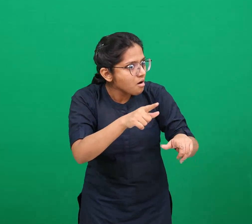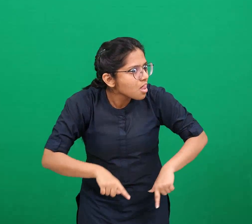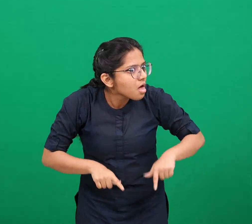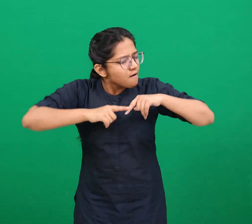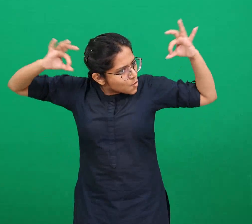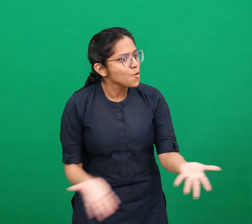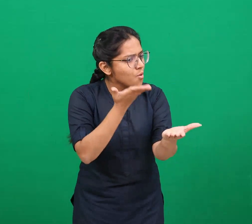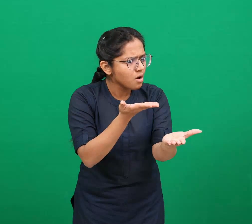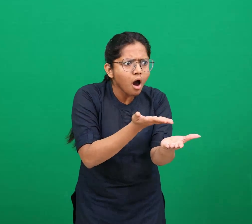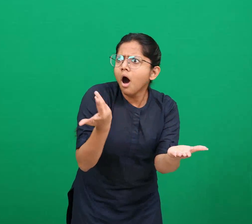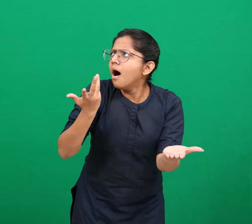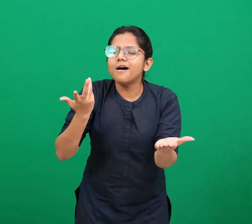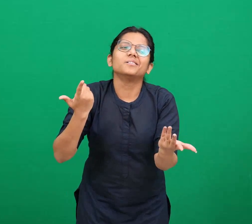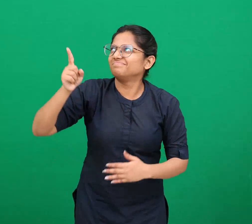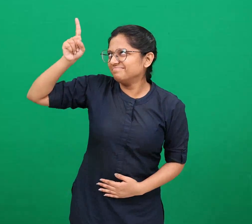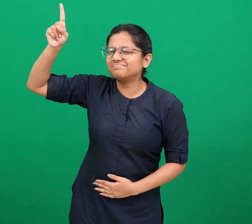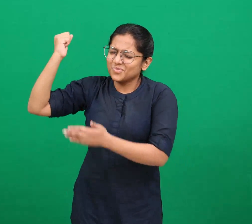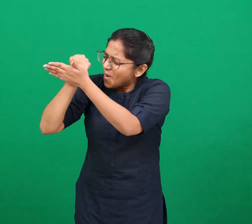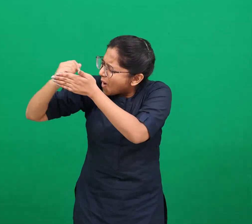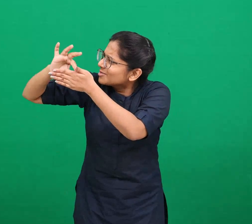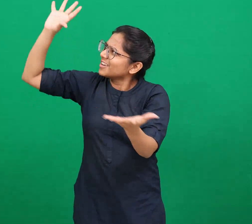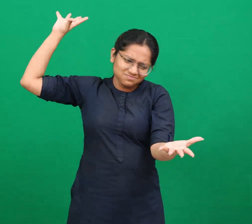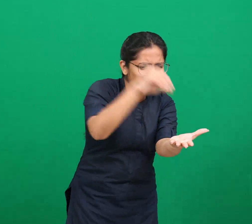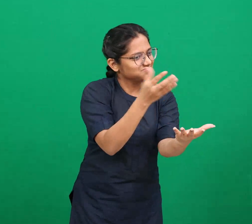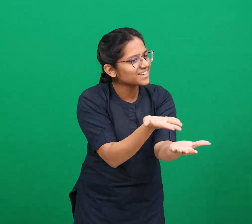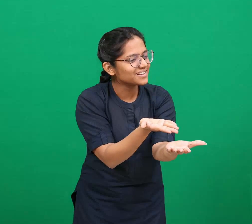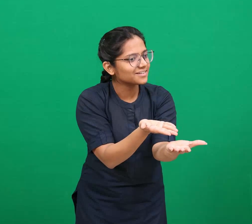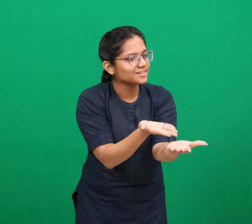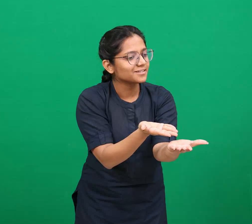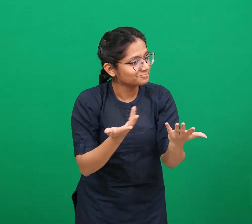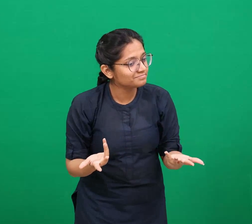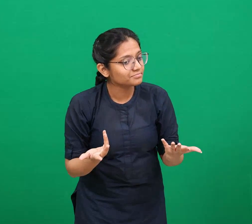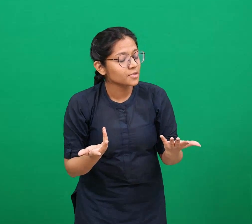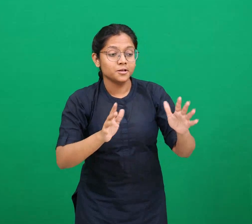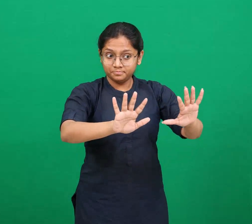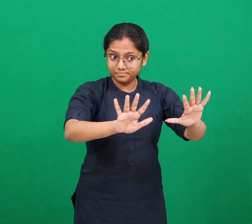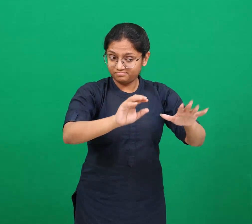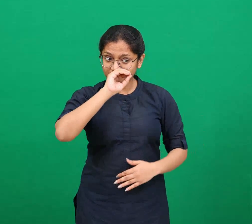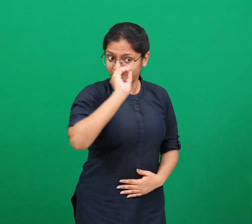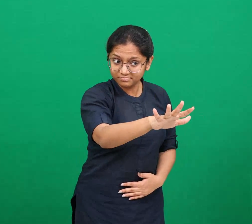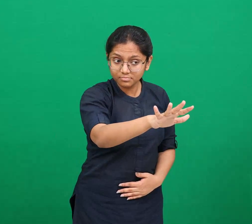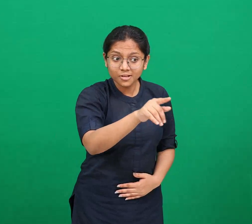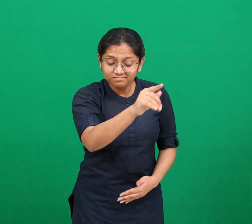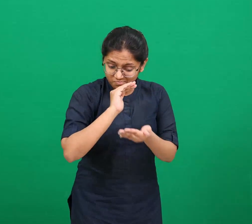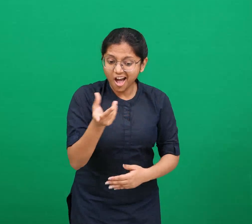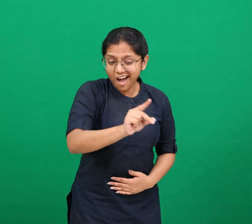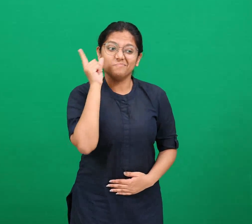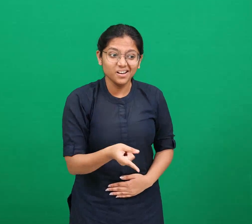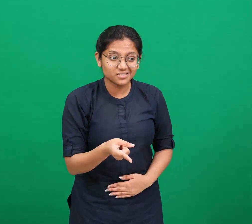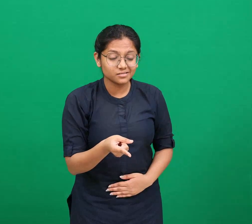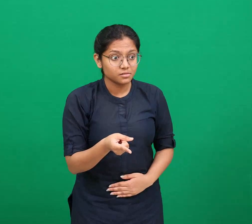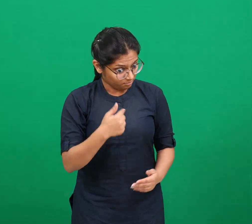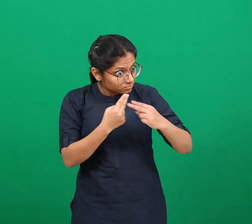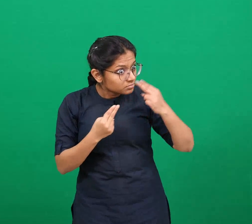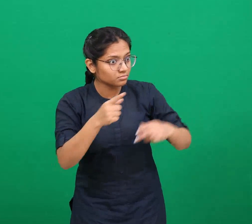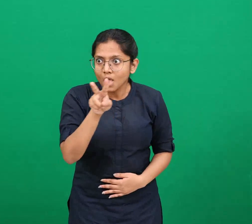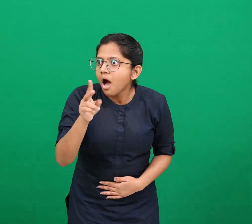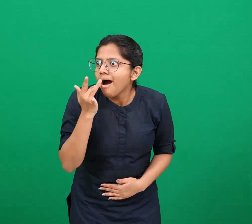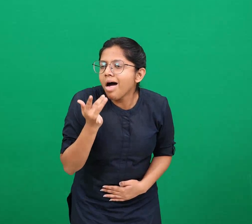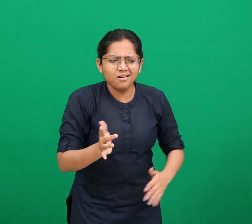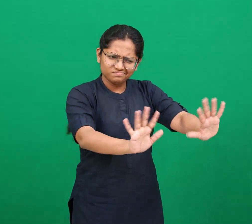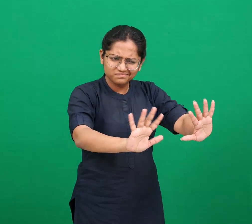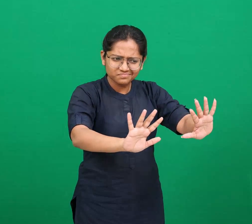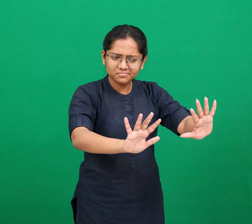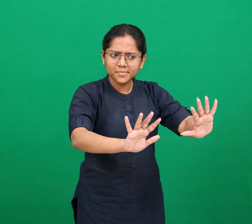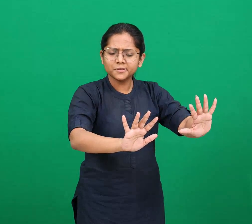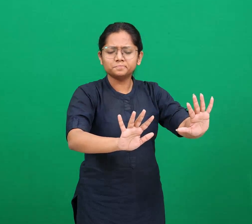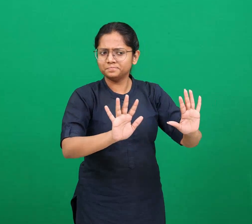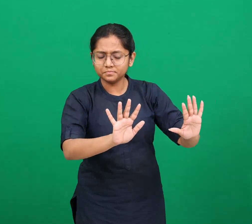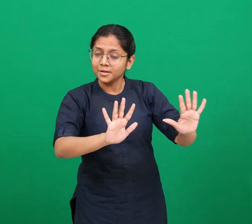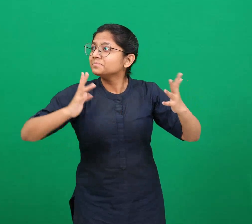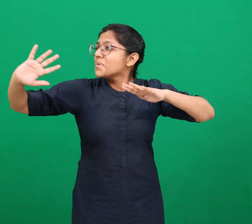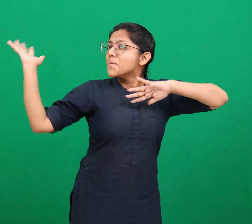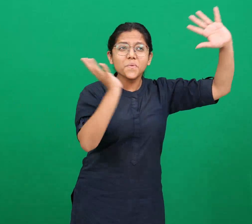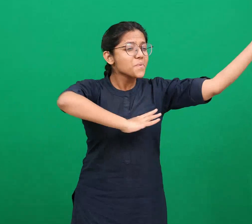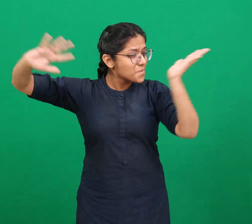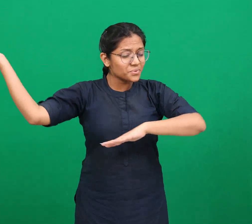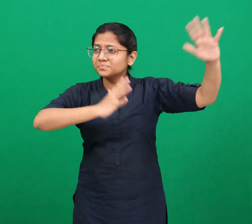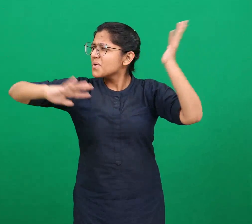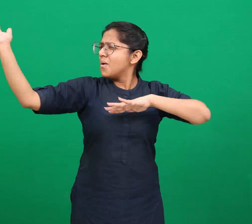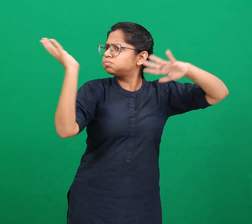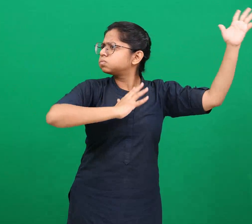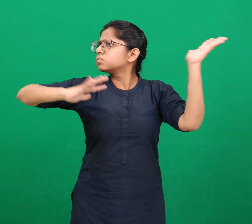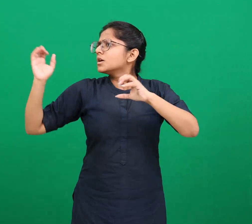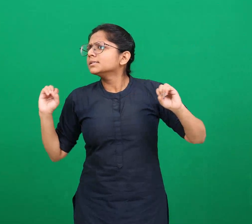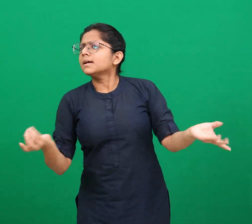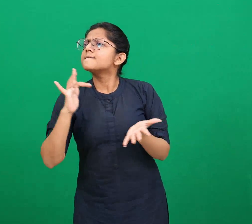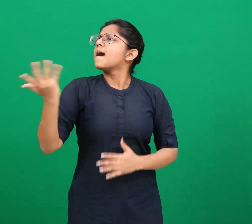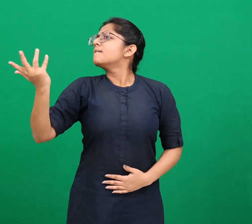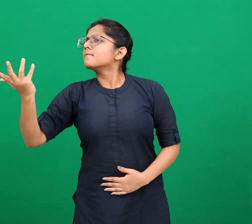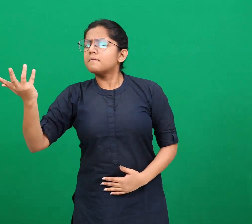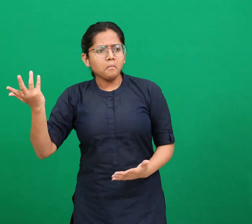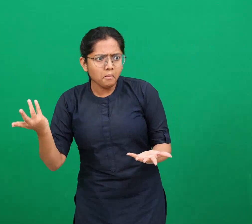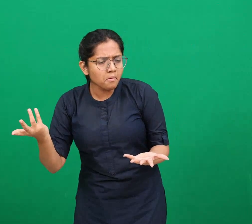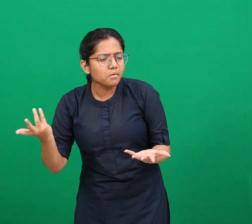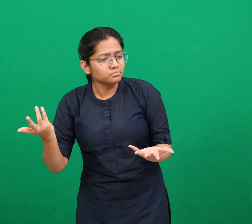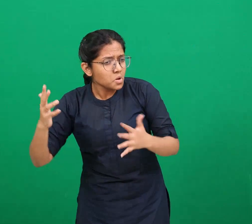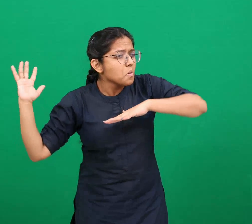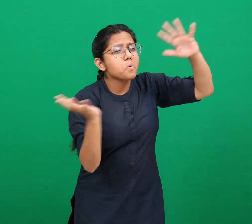Do not be amazed that I said, ' You must be born again.' The wind blows where it wishes.